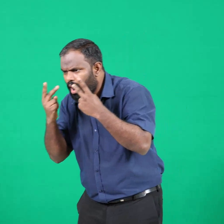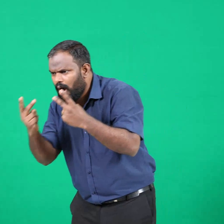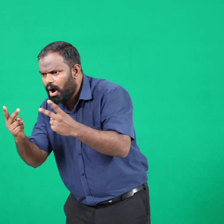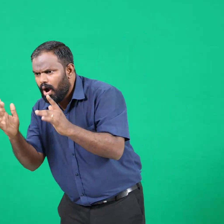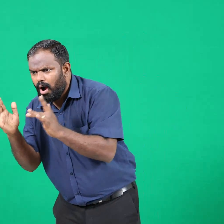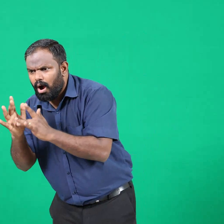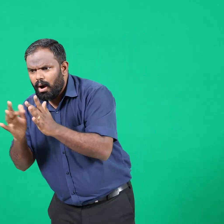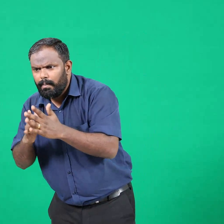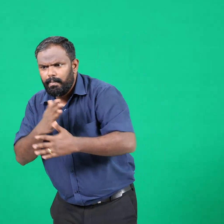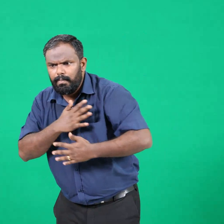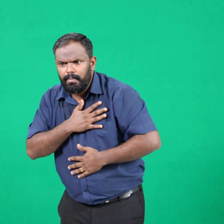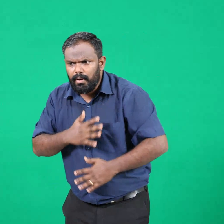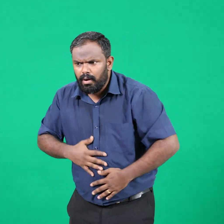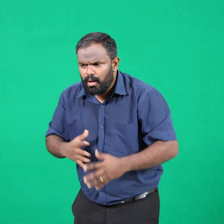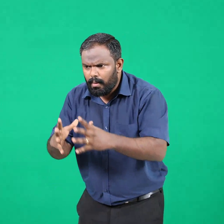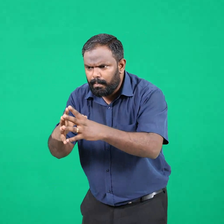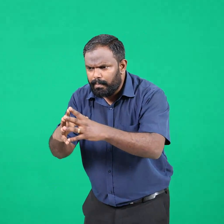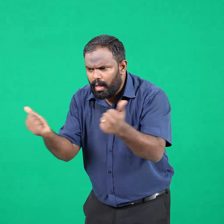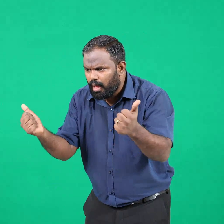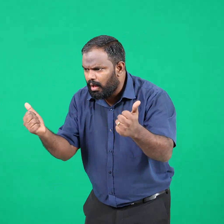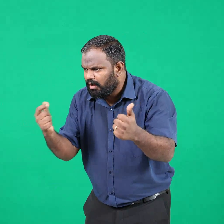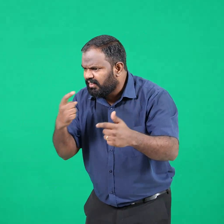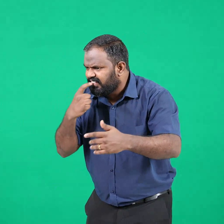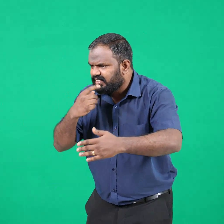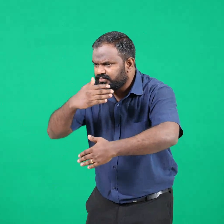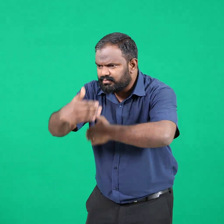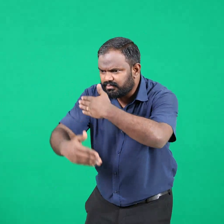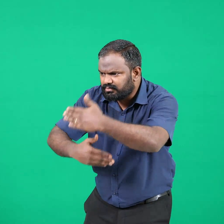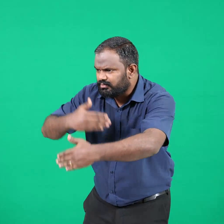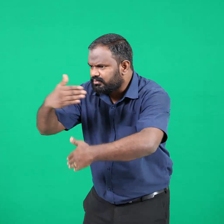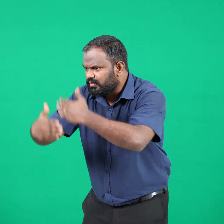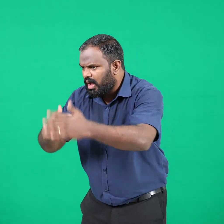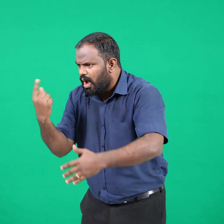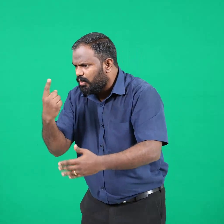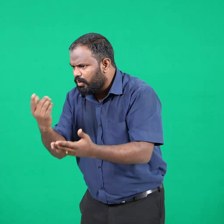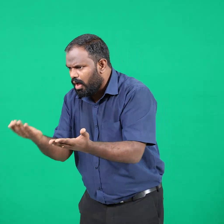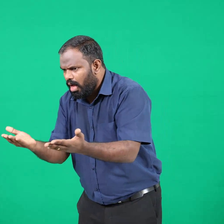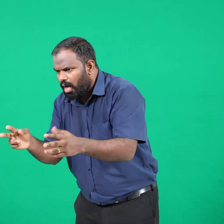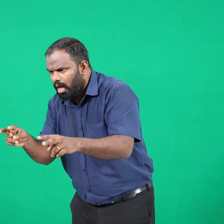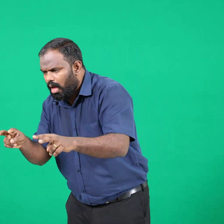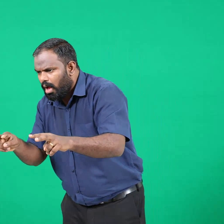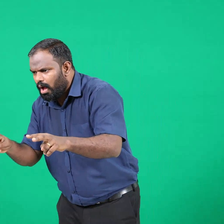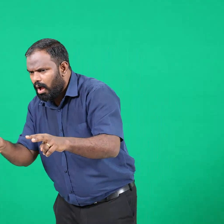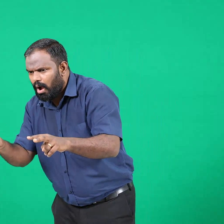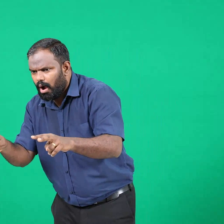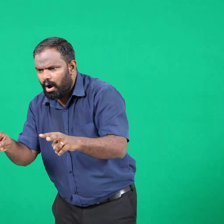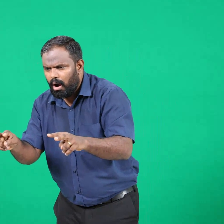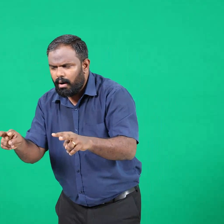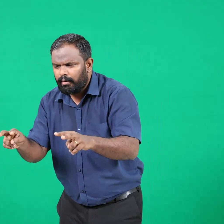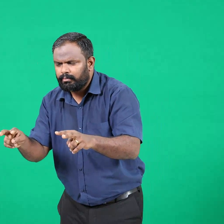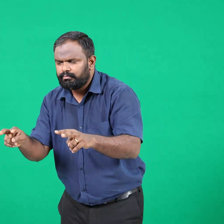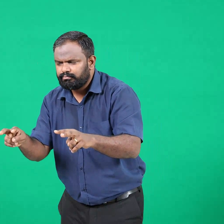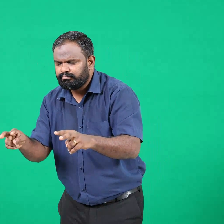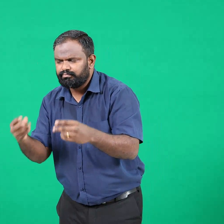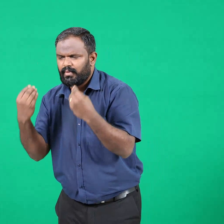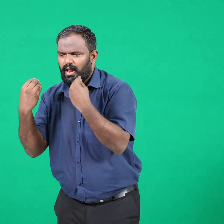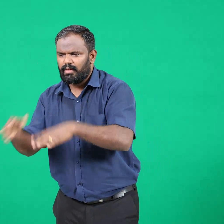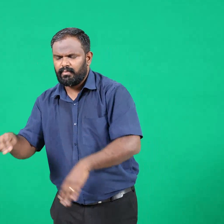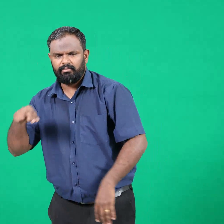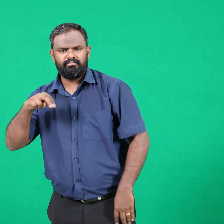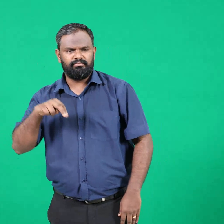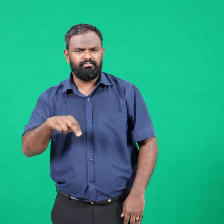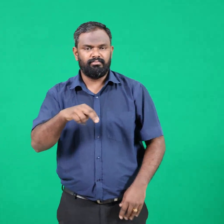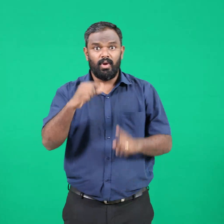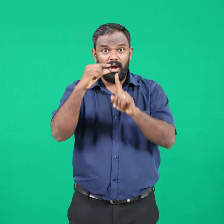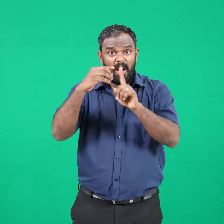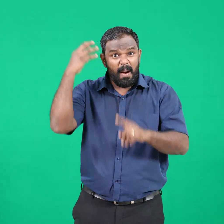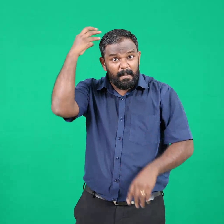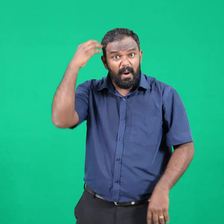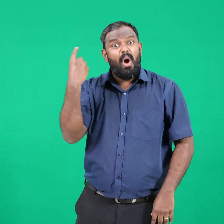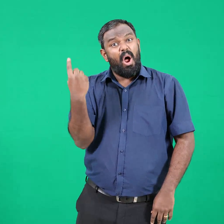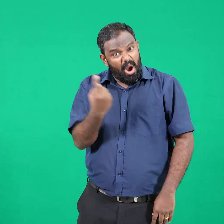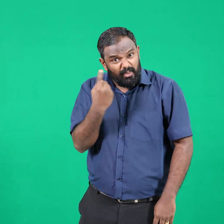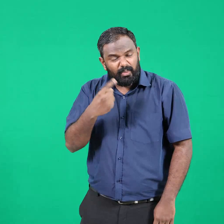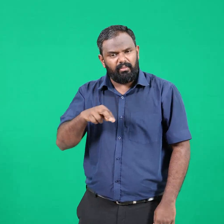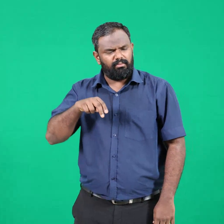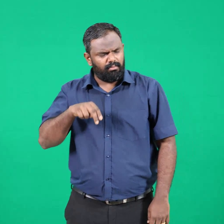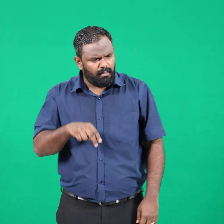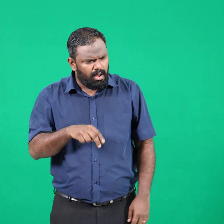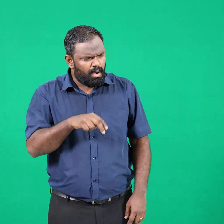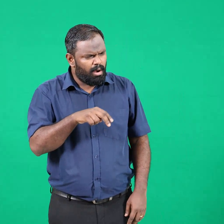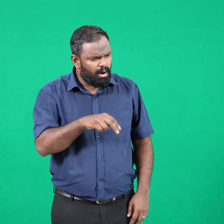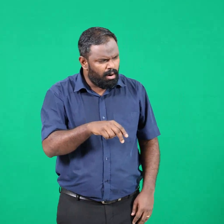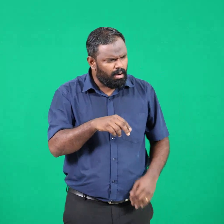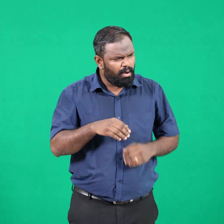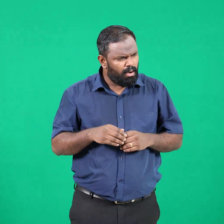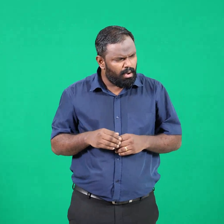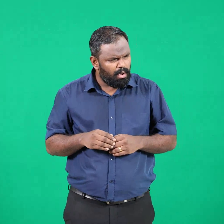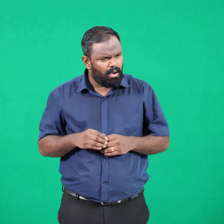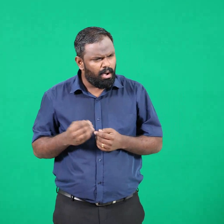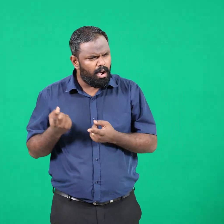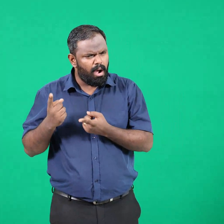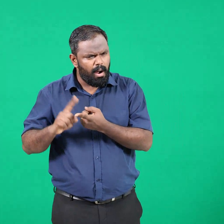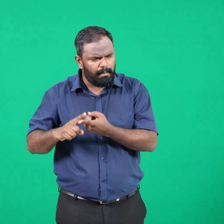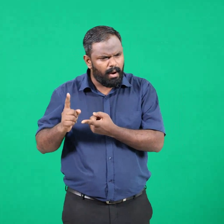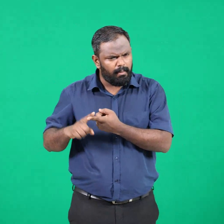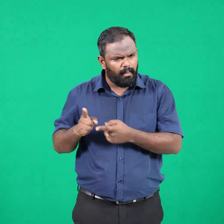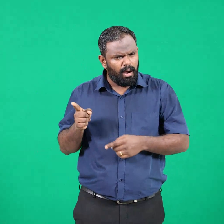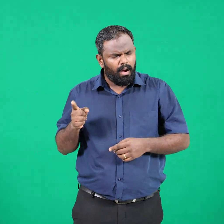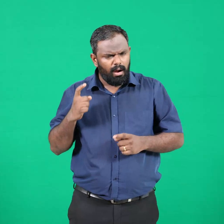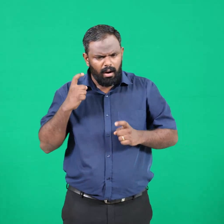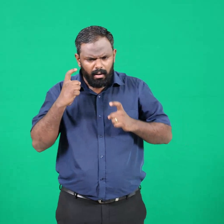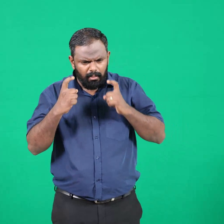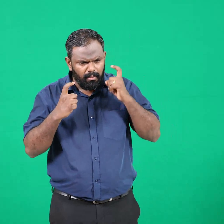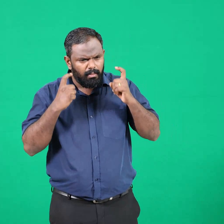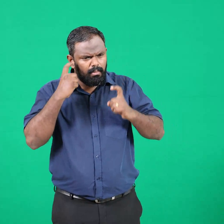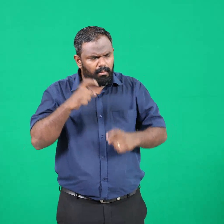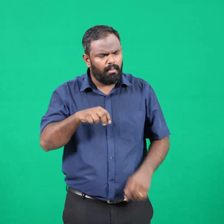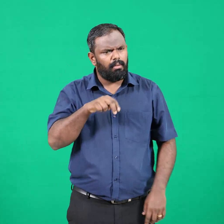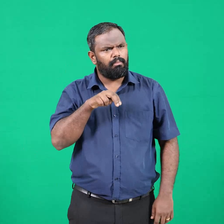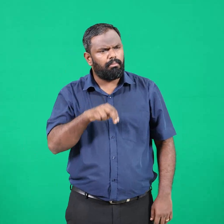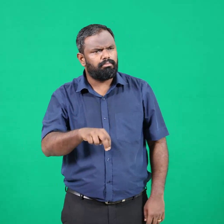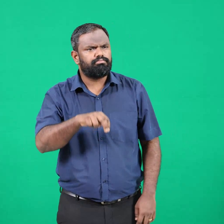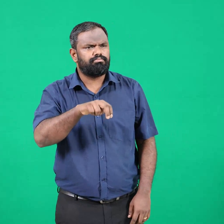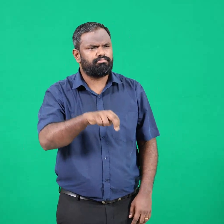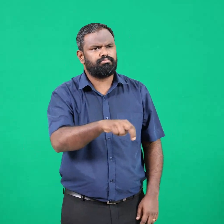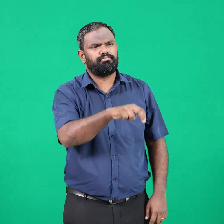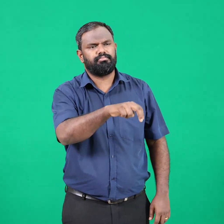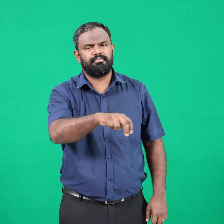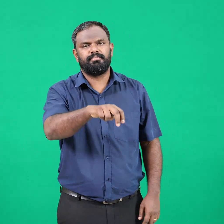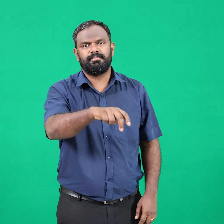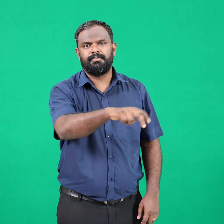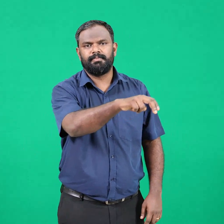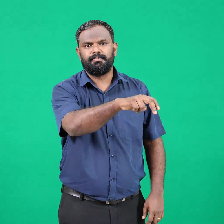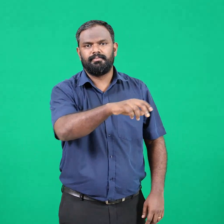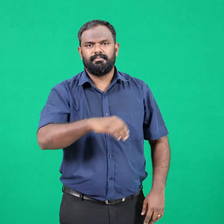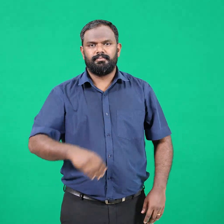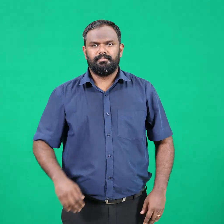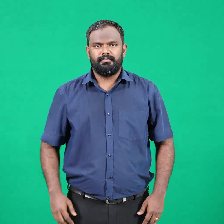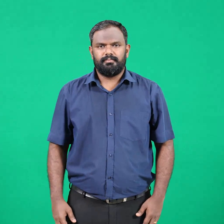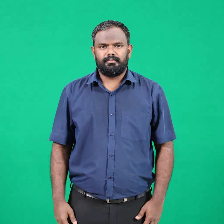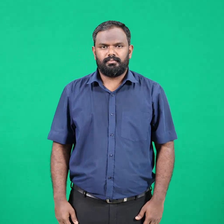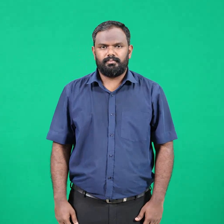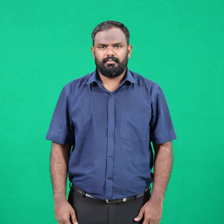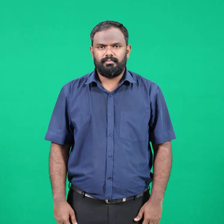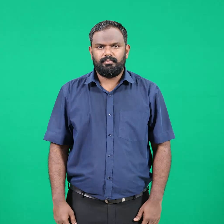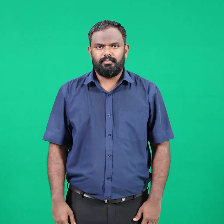And after bending down and seeing only the linen cloths, he went away, wondering to himself what had happened.